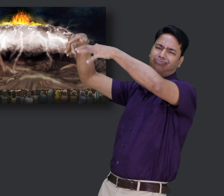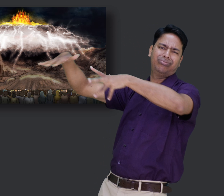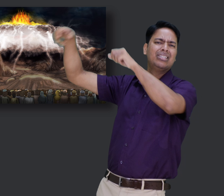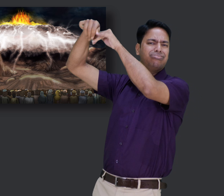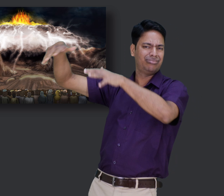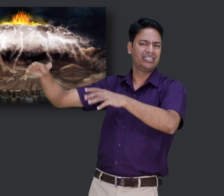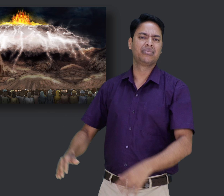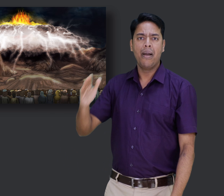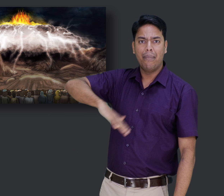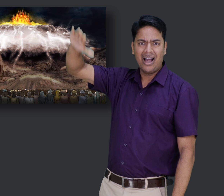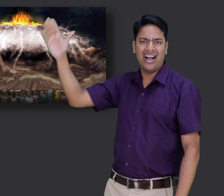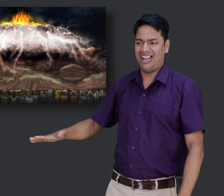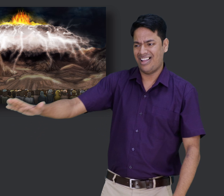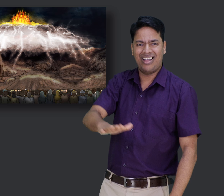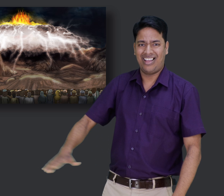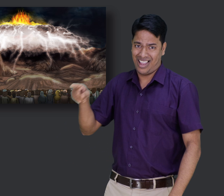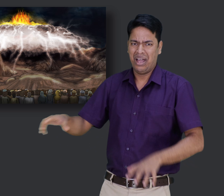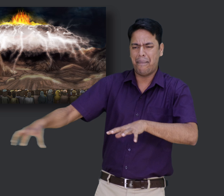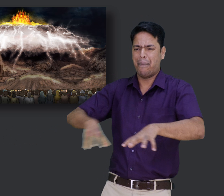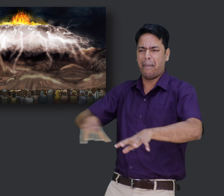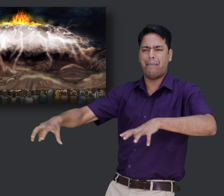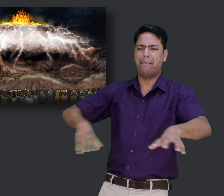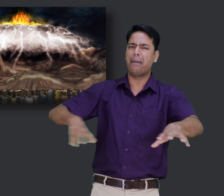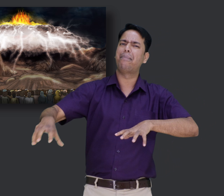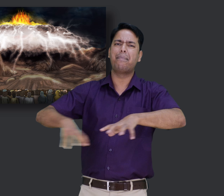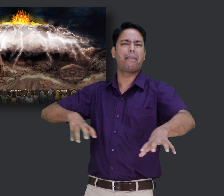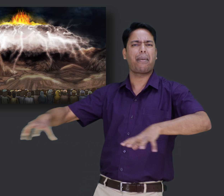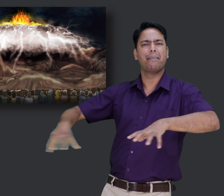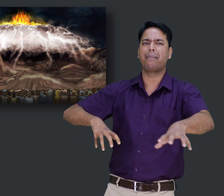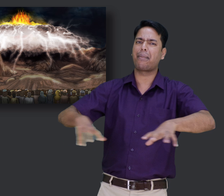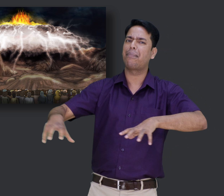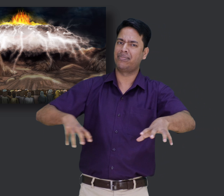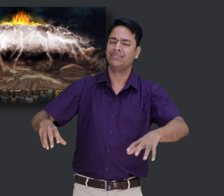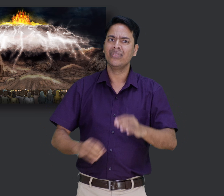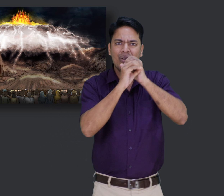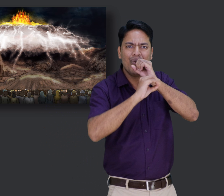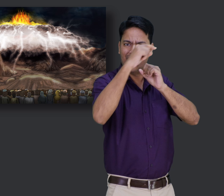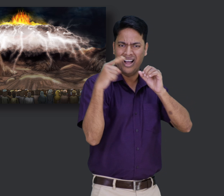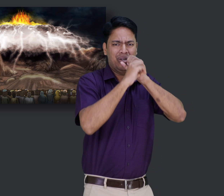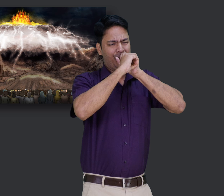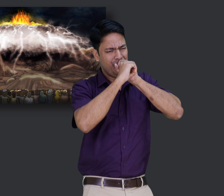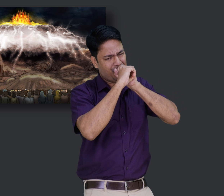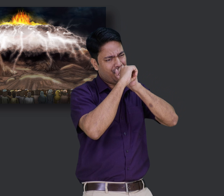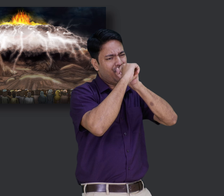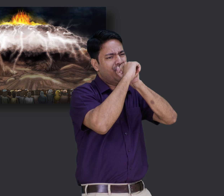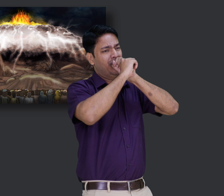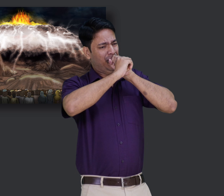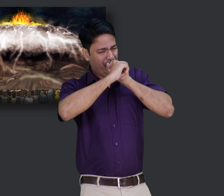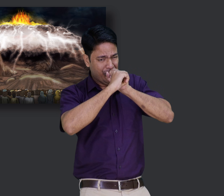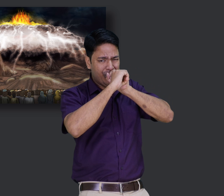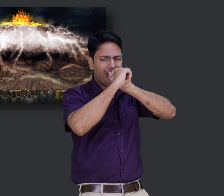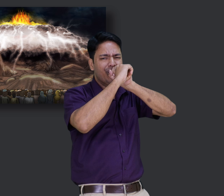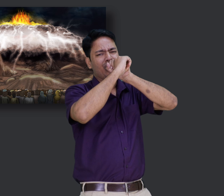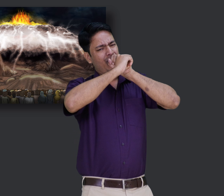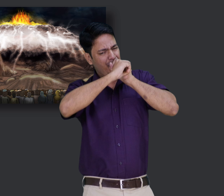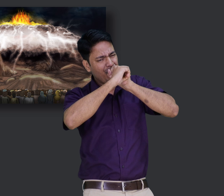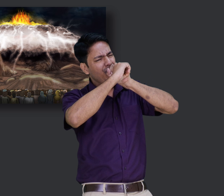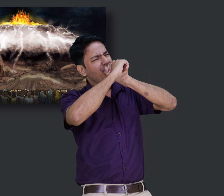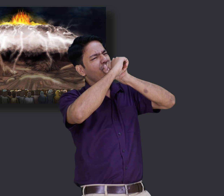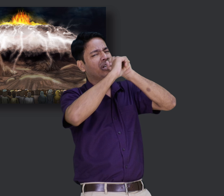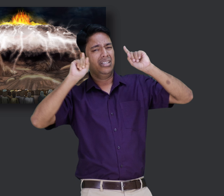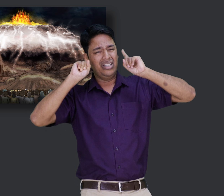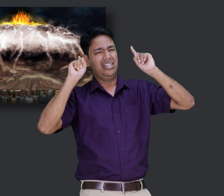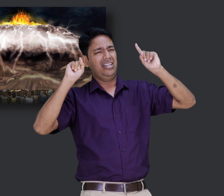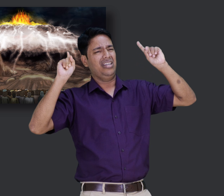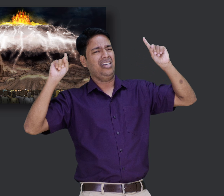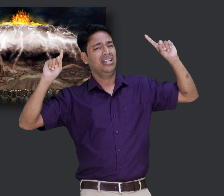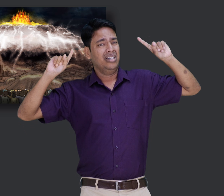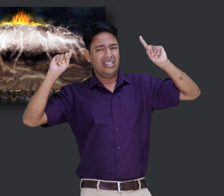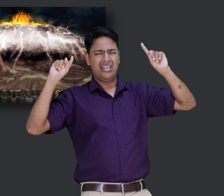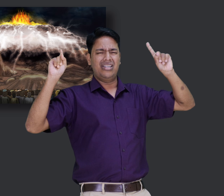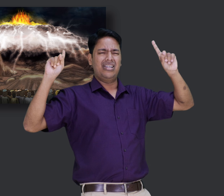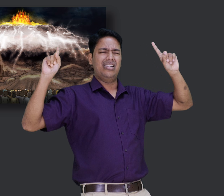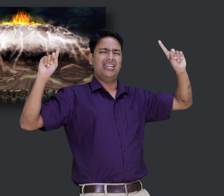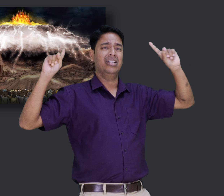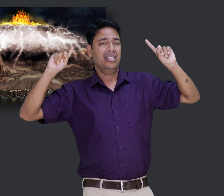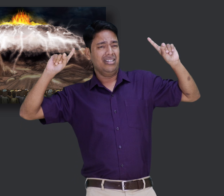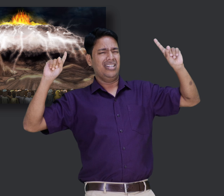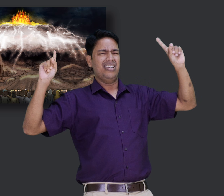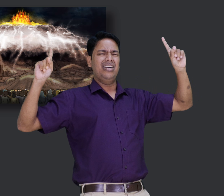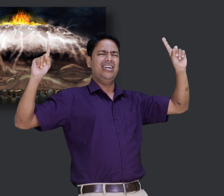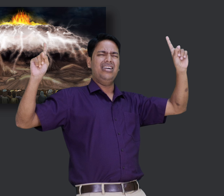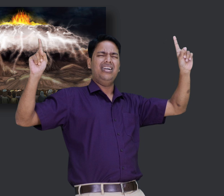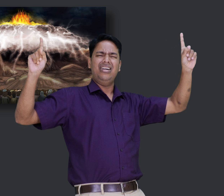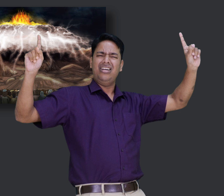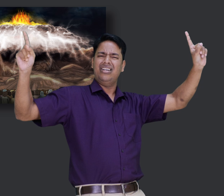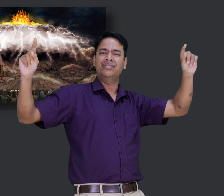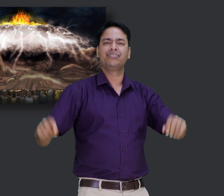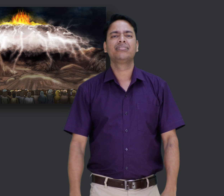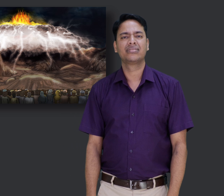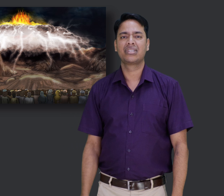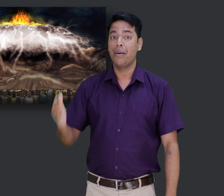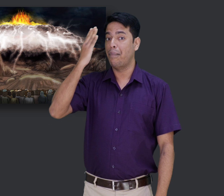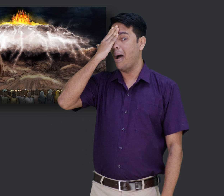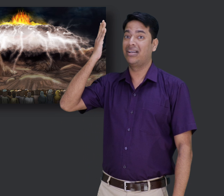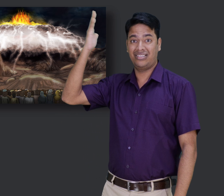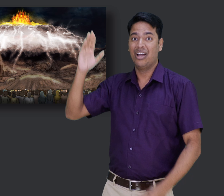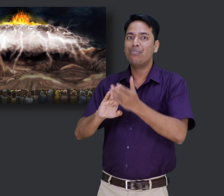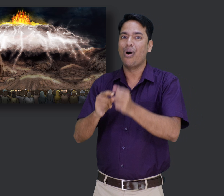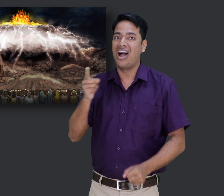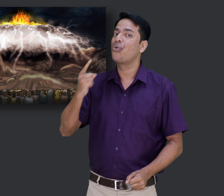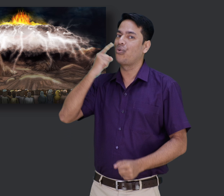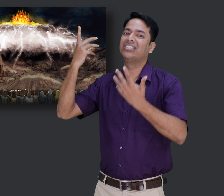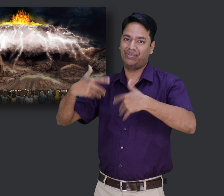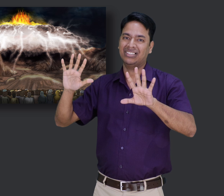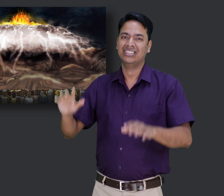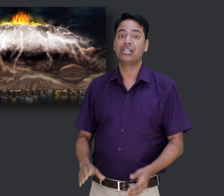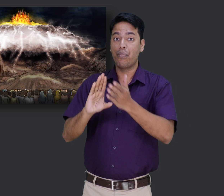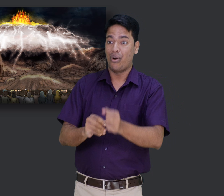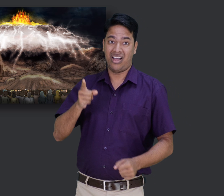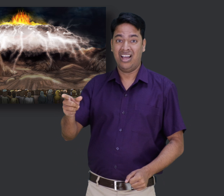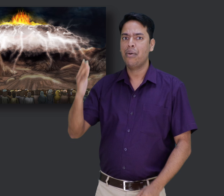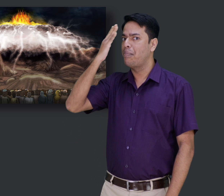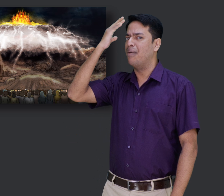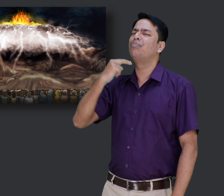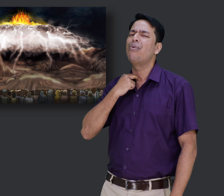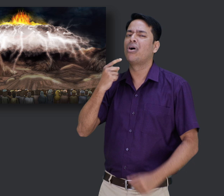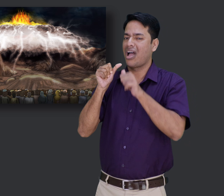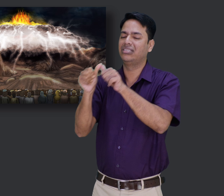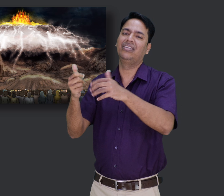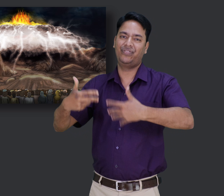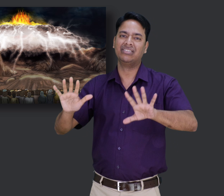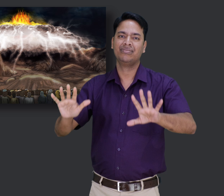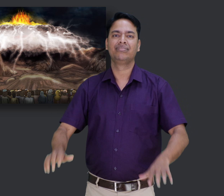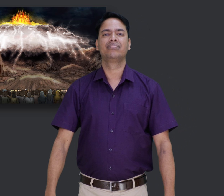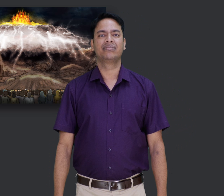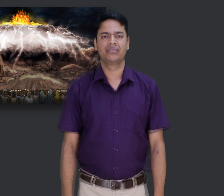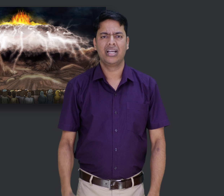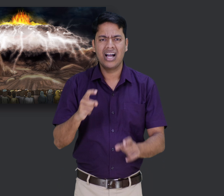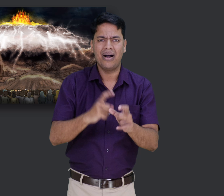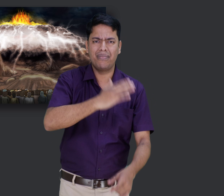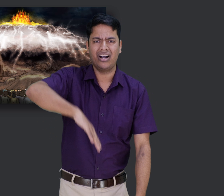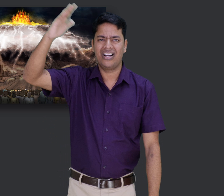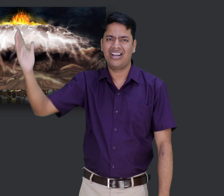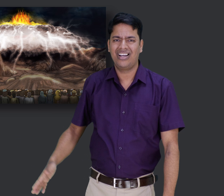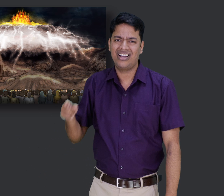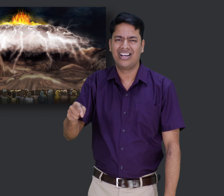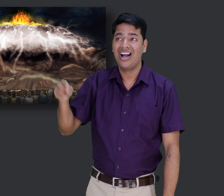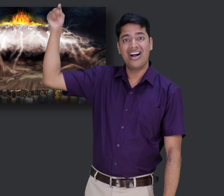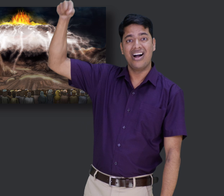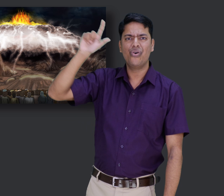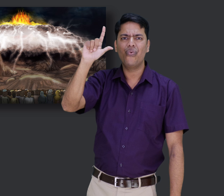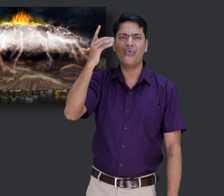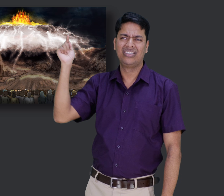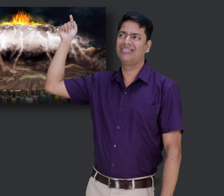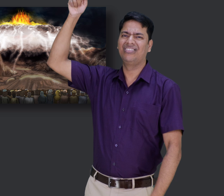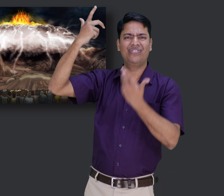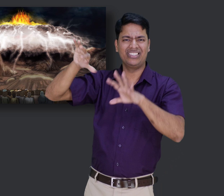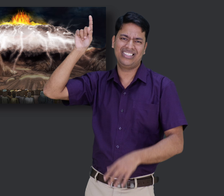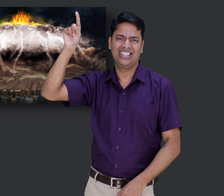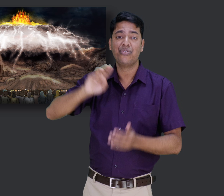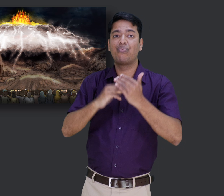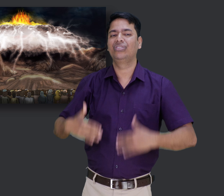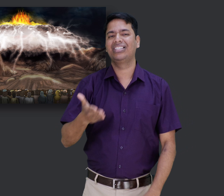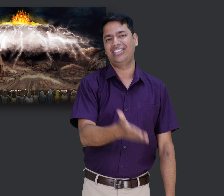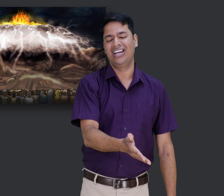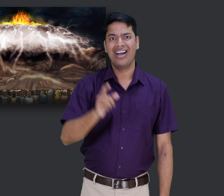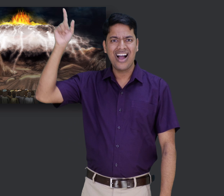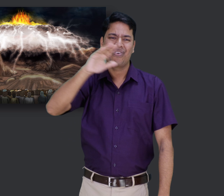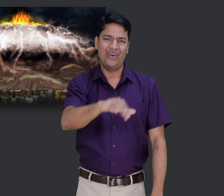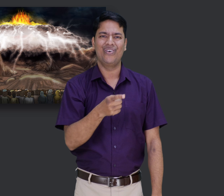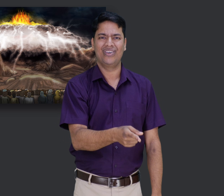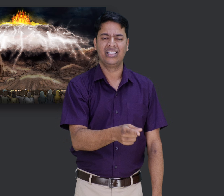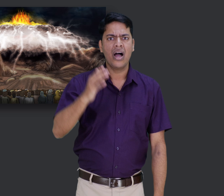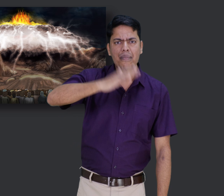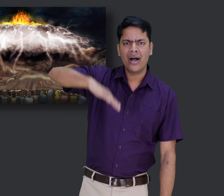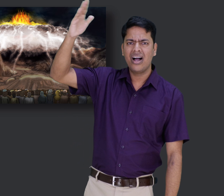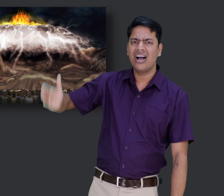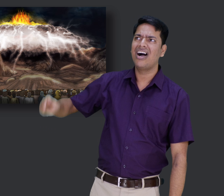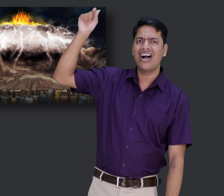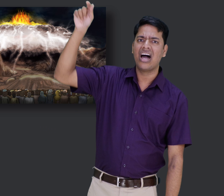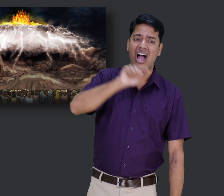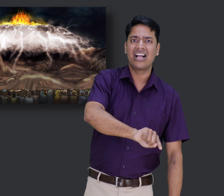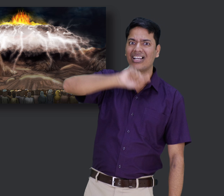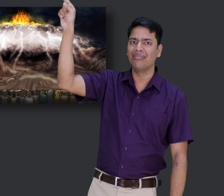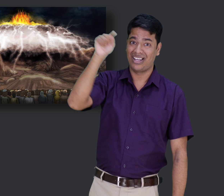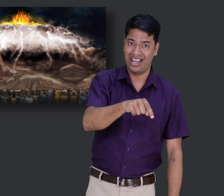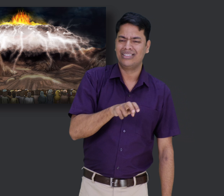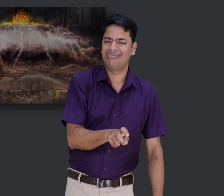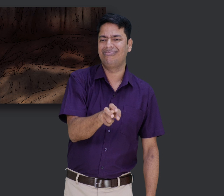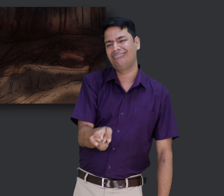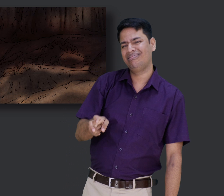And as the sound of the ram’s horn grew louder and louder, Moses spoke and God answered him in the thunder. The LORD descended to the top of Mount Sinai and called Moses to the summit.